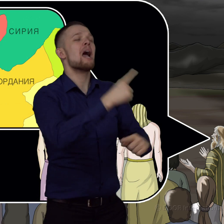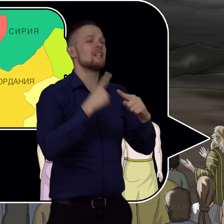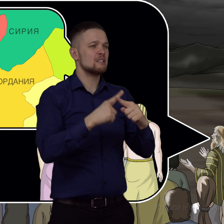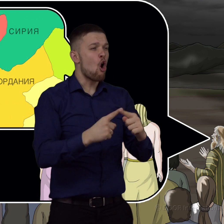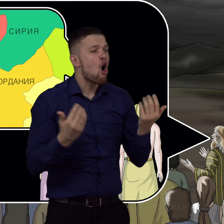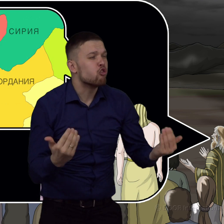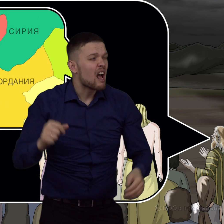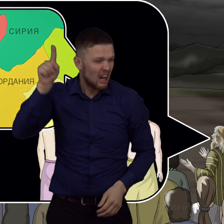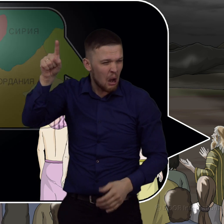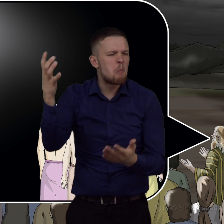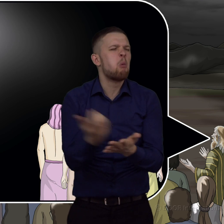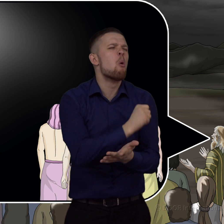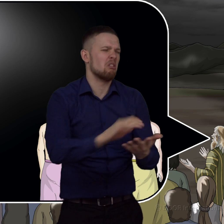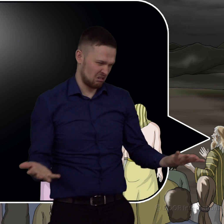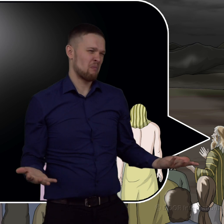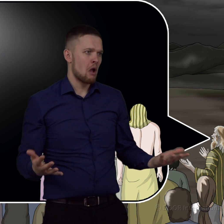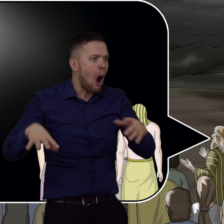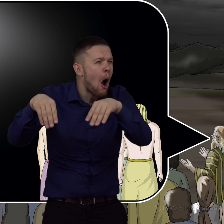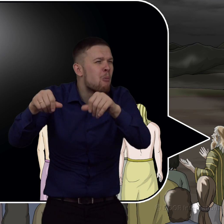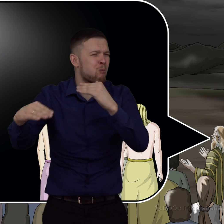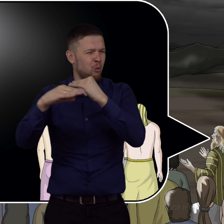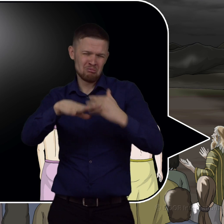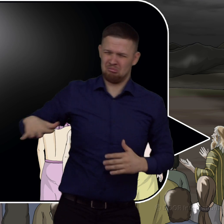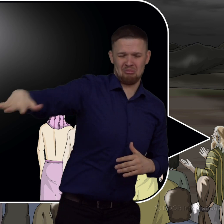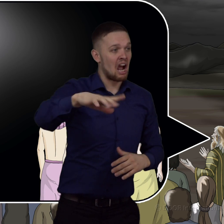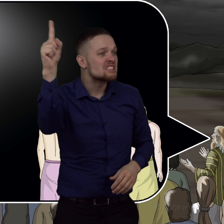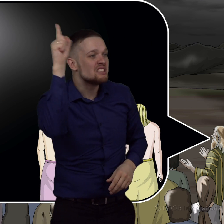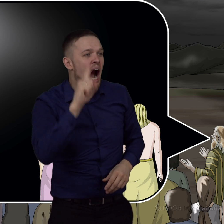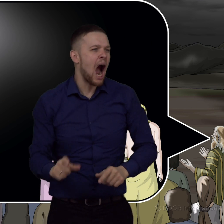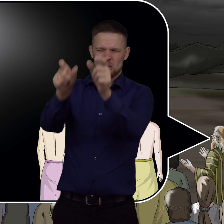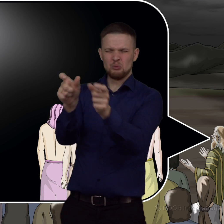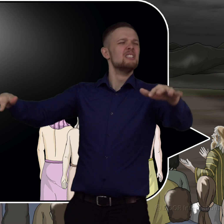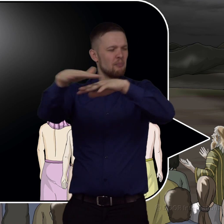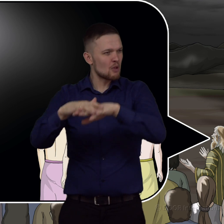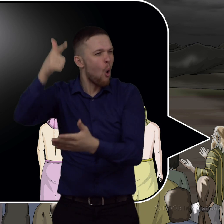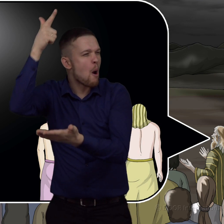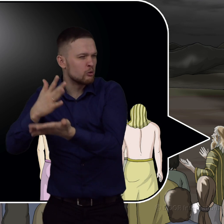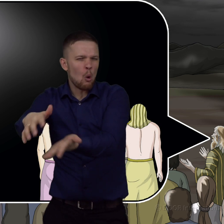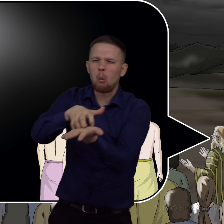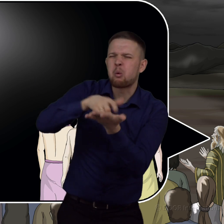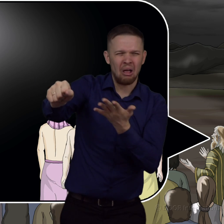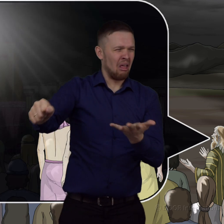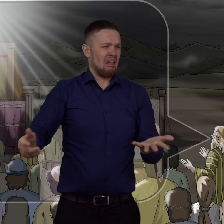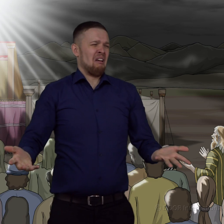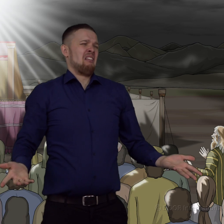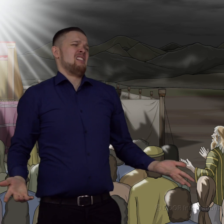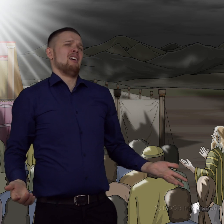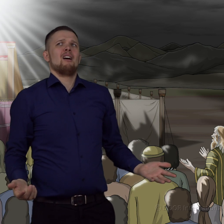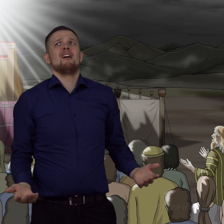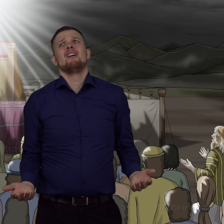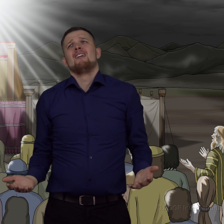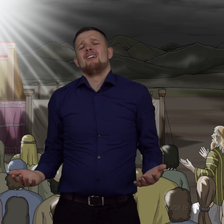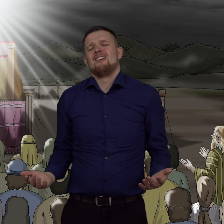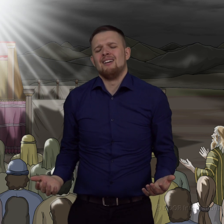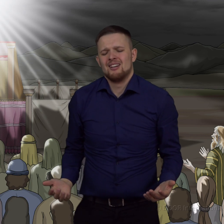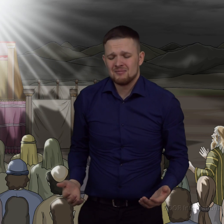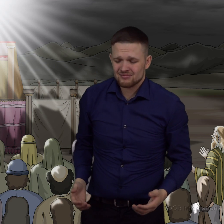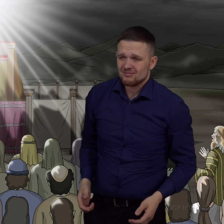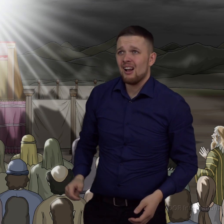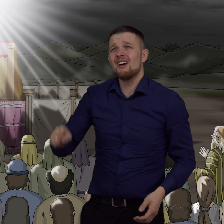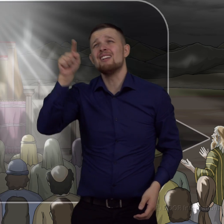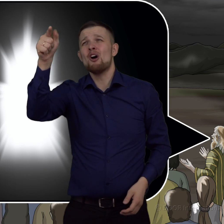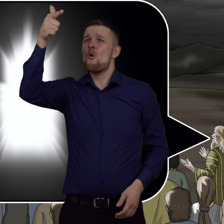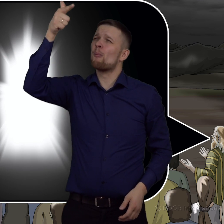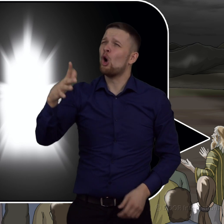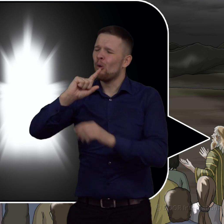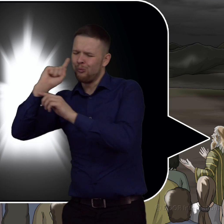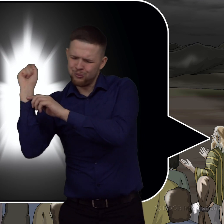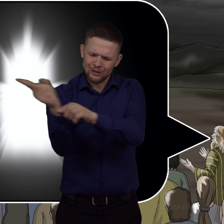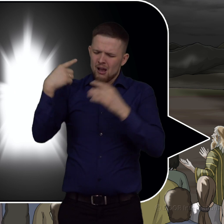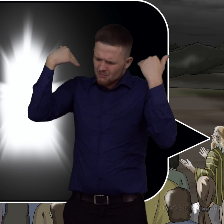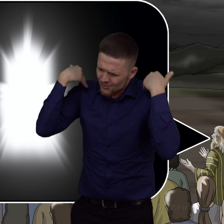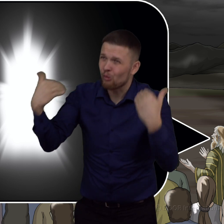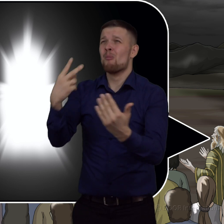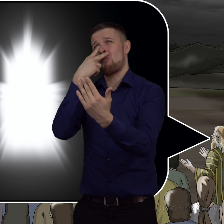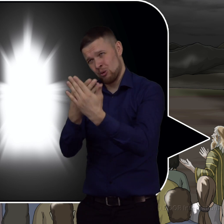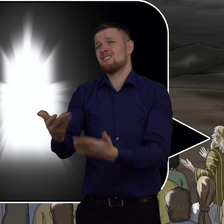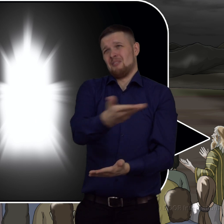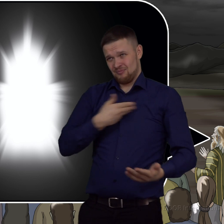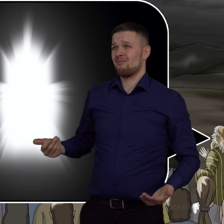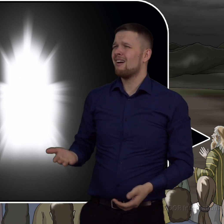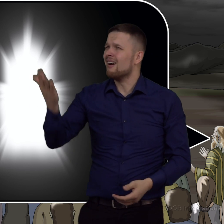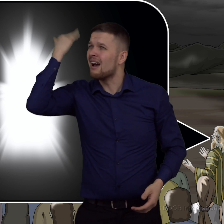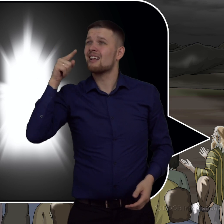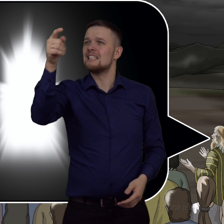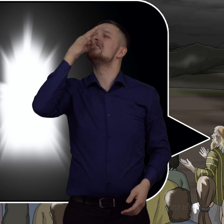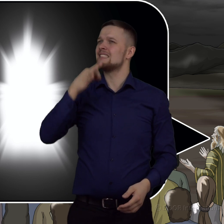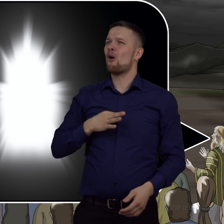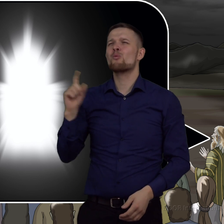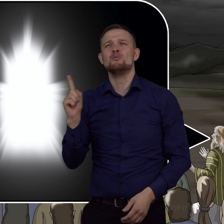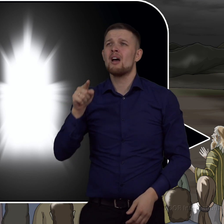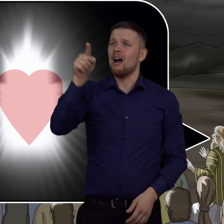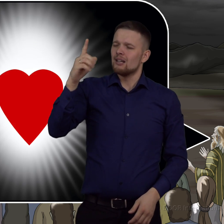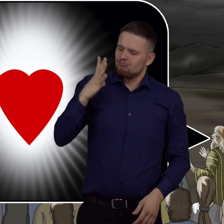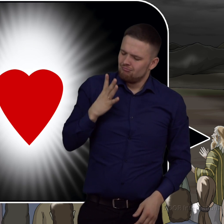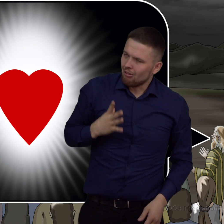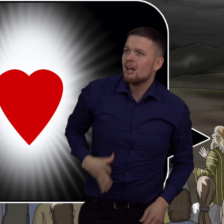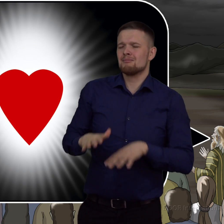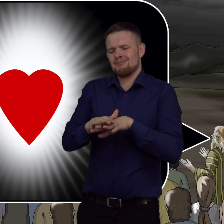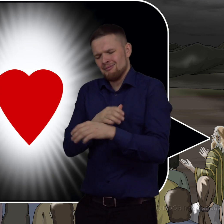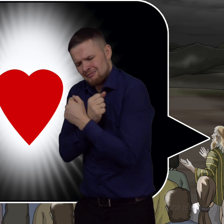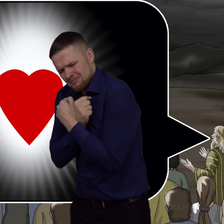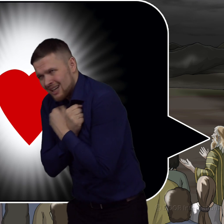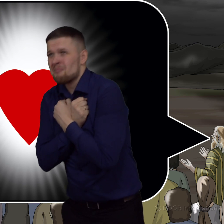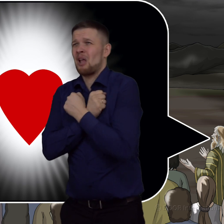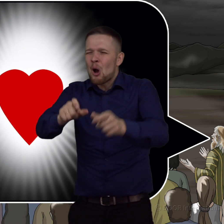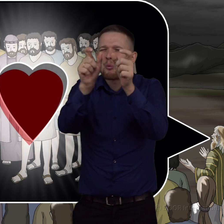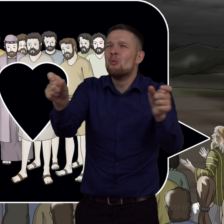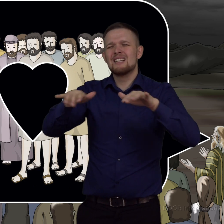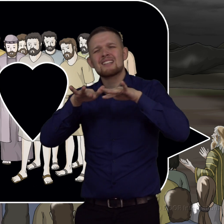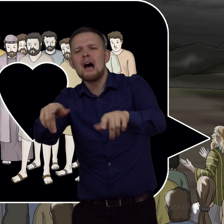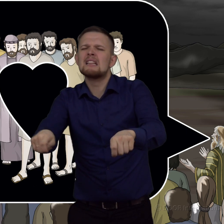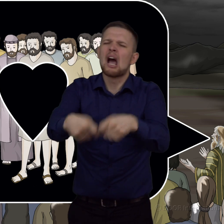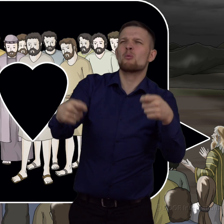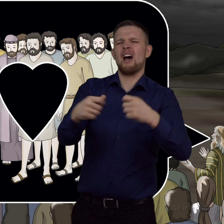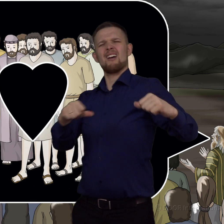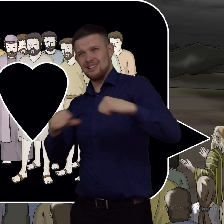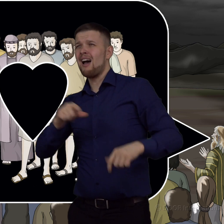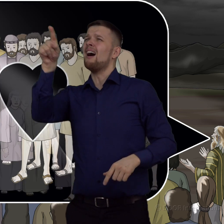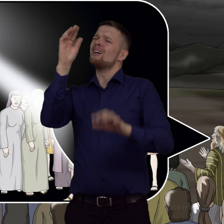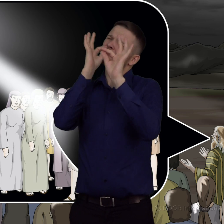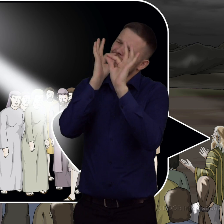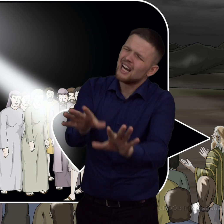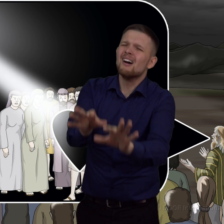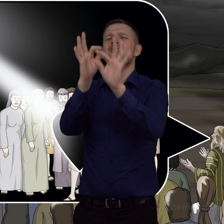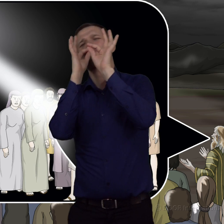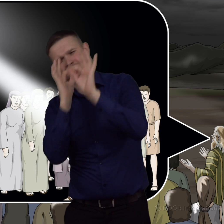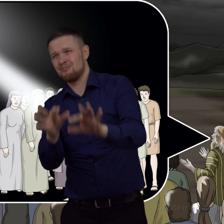So now I pray, may the power of my Lord be magnified, just as You have declared: ‘The LORD is slow to anger and abounding in loving devotion, forgiving iniquity and transgression.